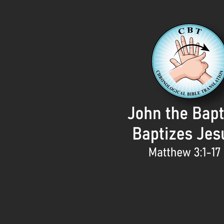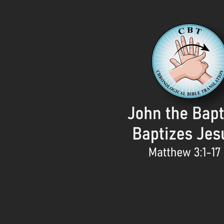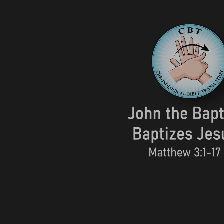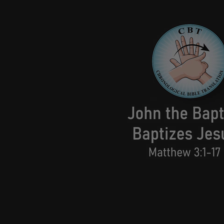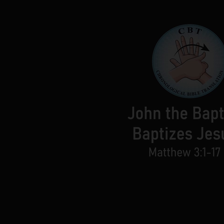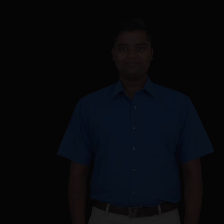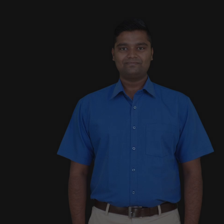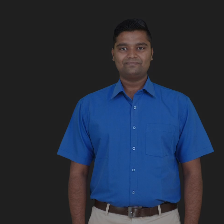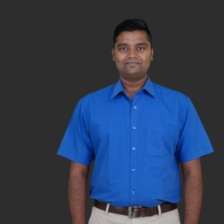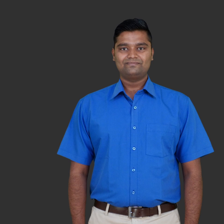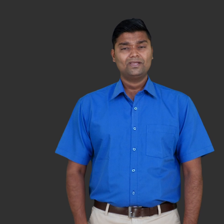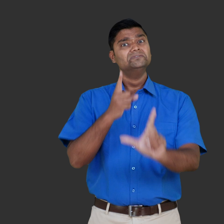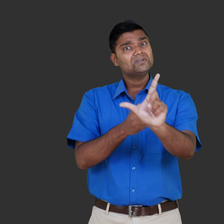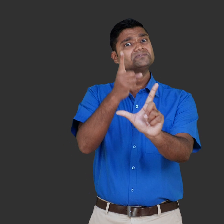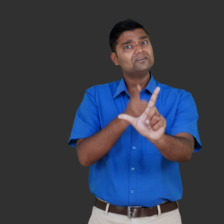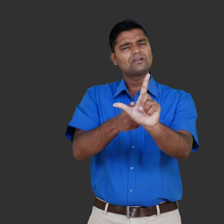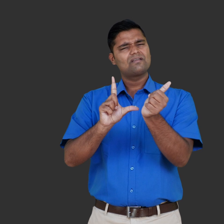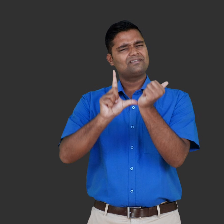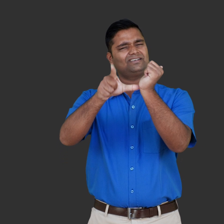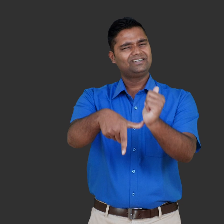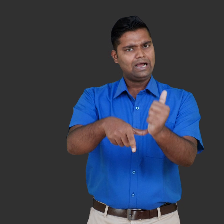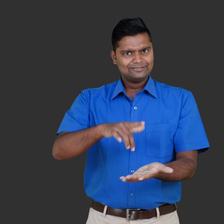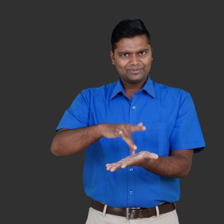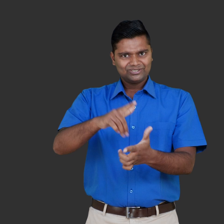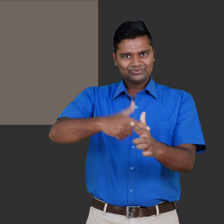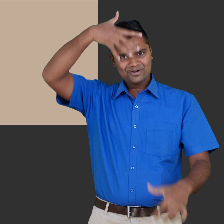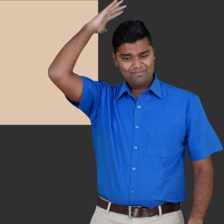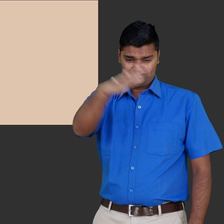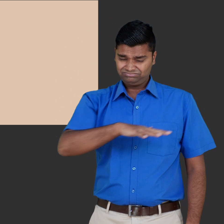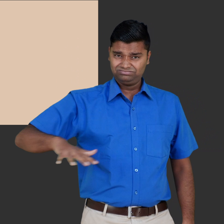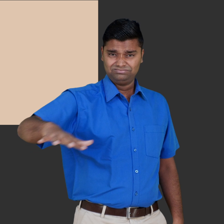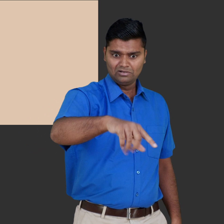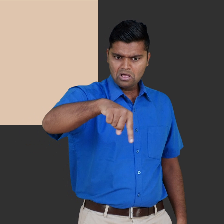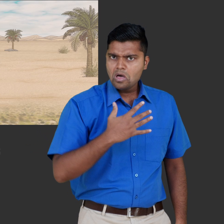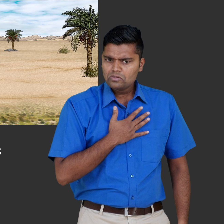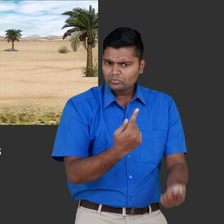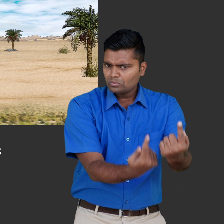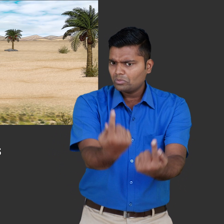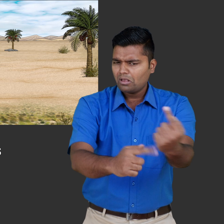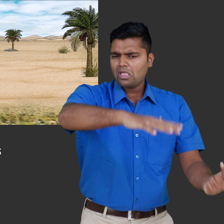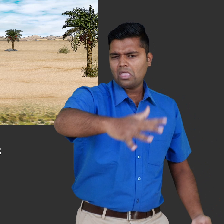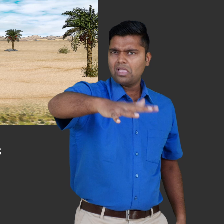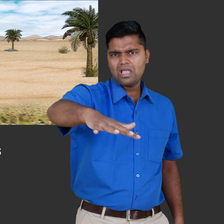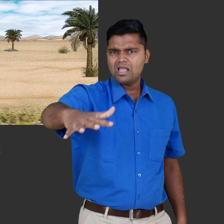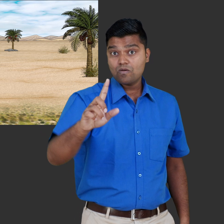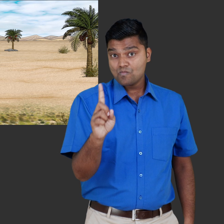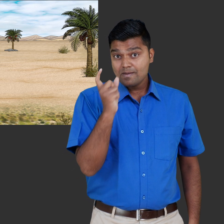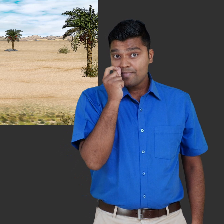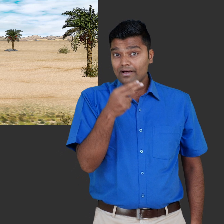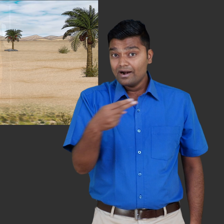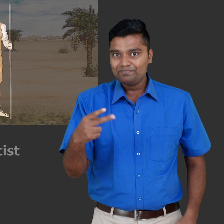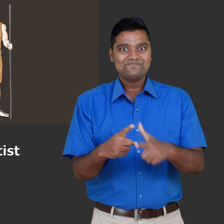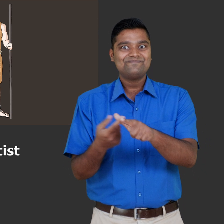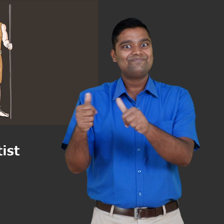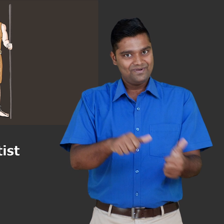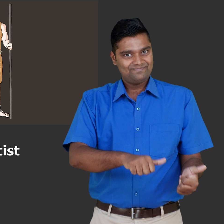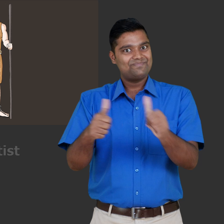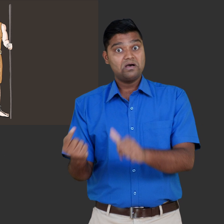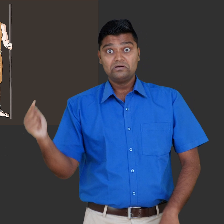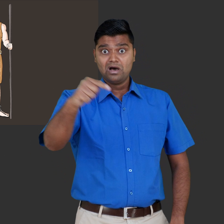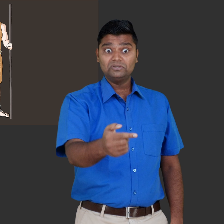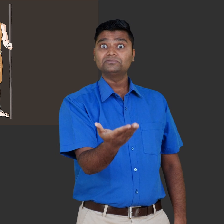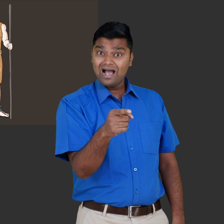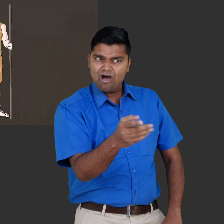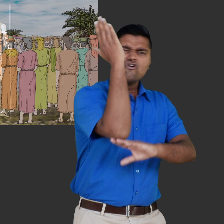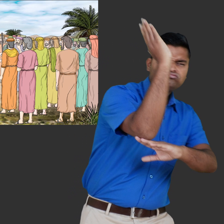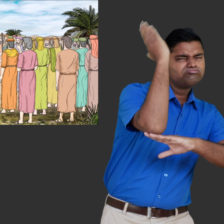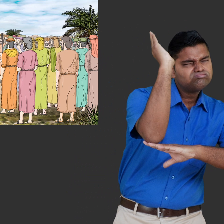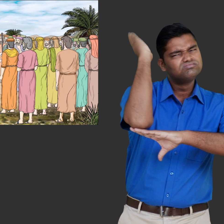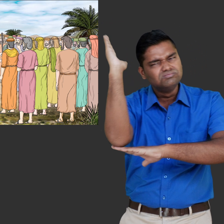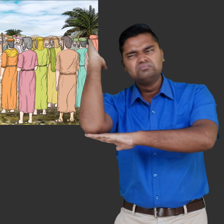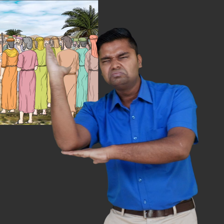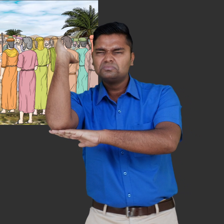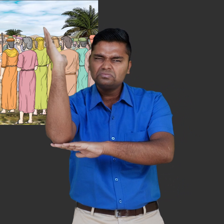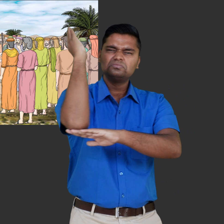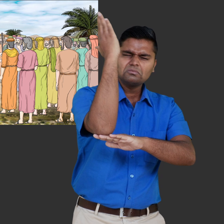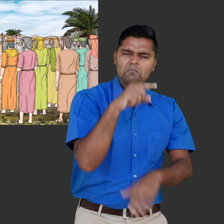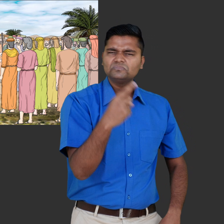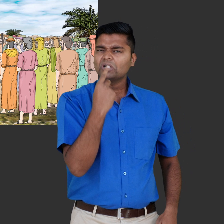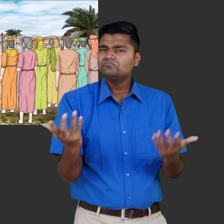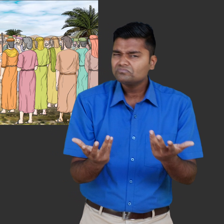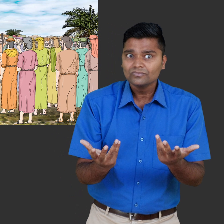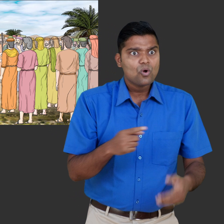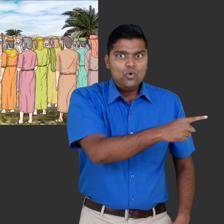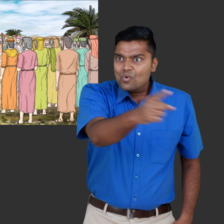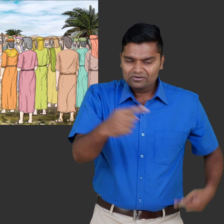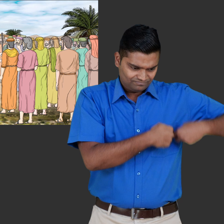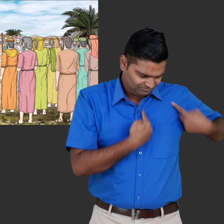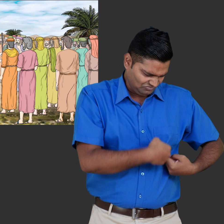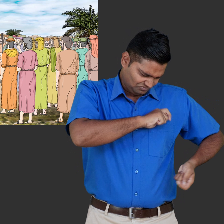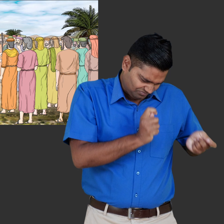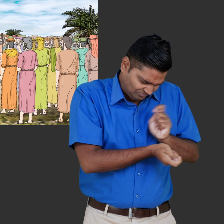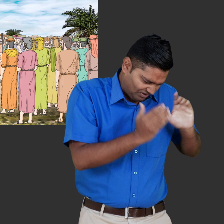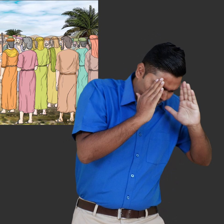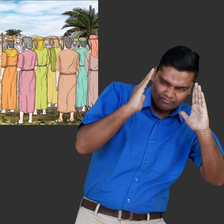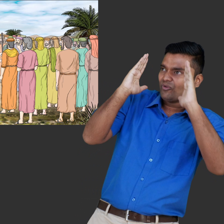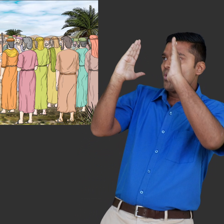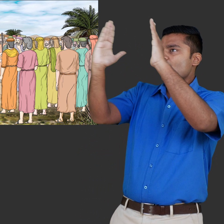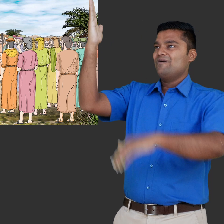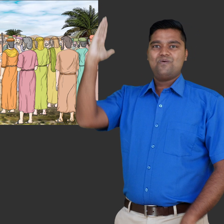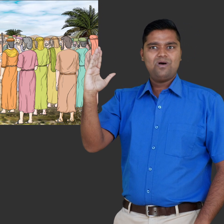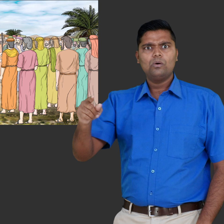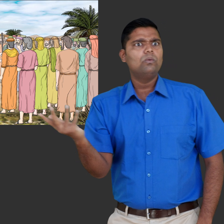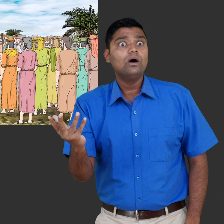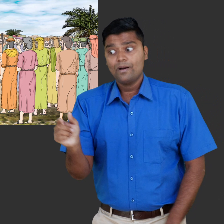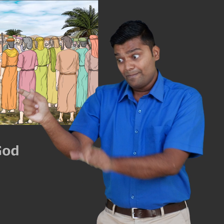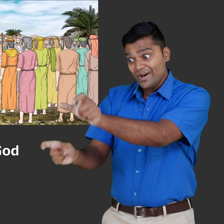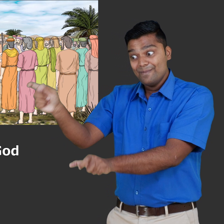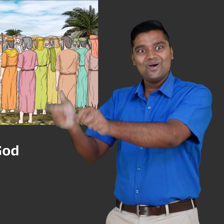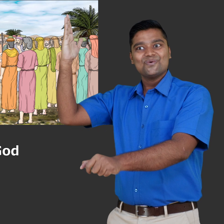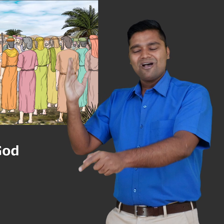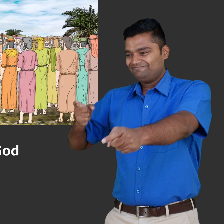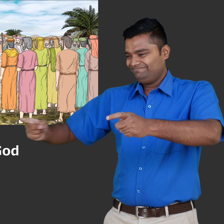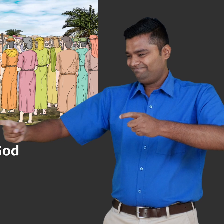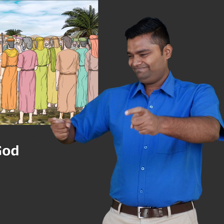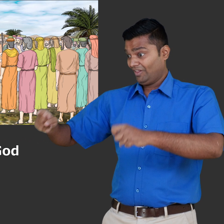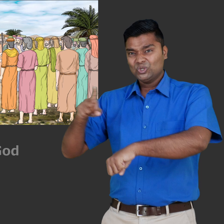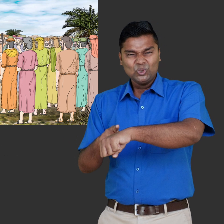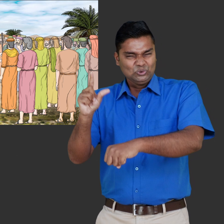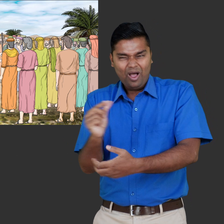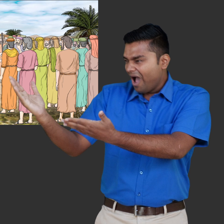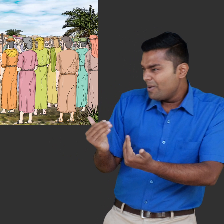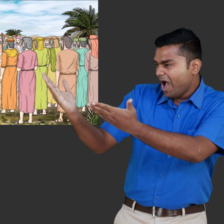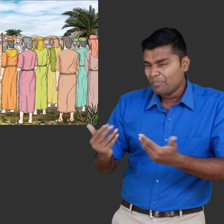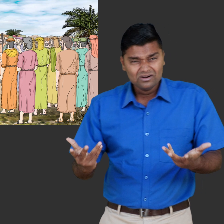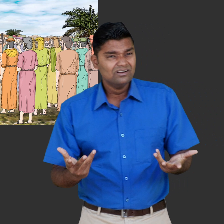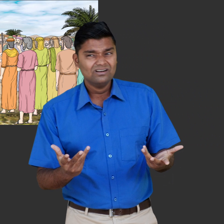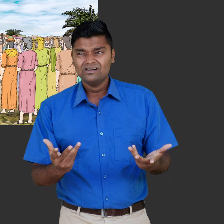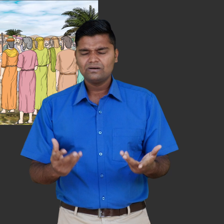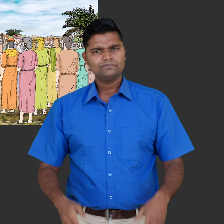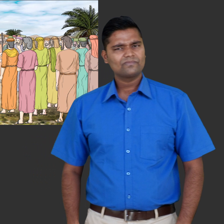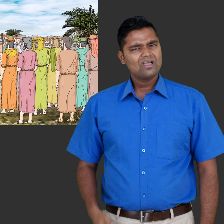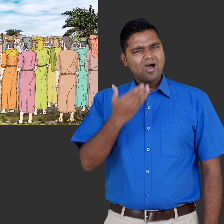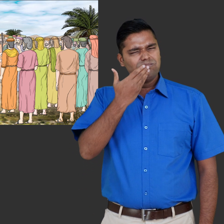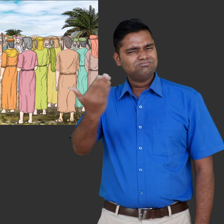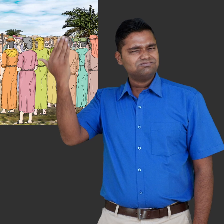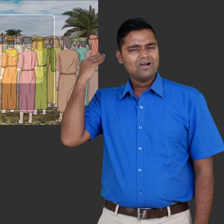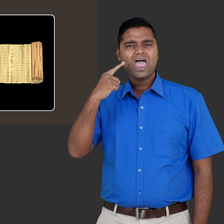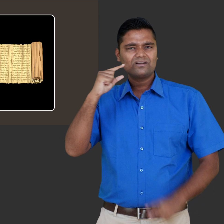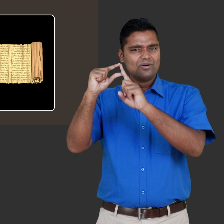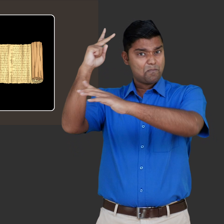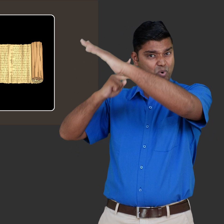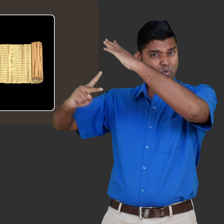In those days John the Baptist came, preaching in the wilderness of Judea and saying, “Repent, for the kingdom of heaven is near.”